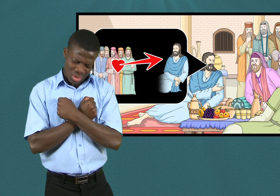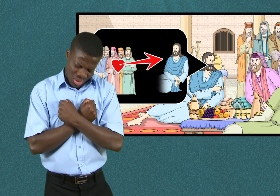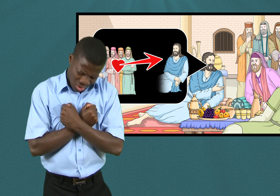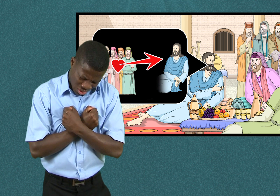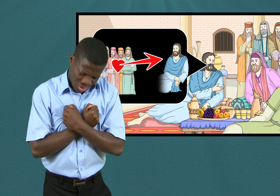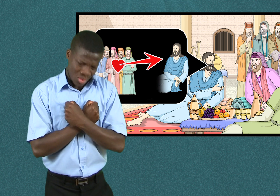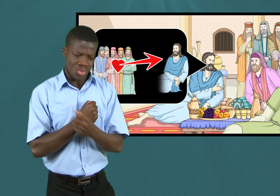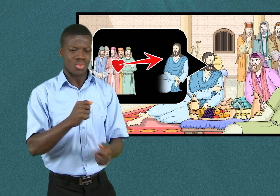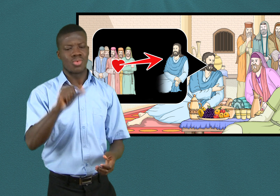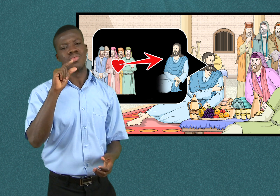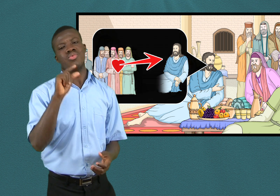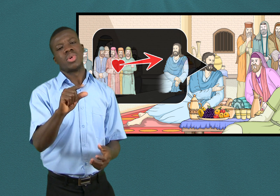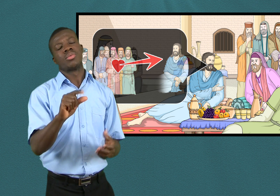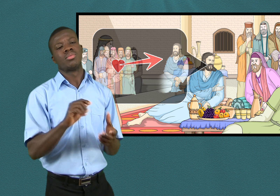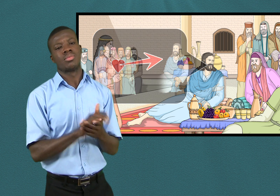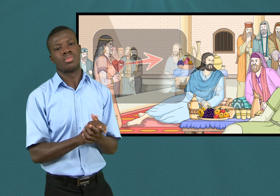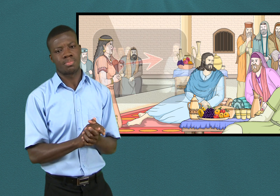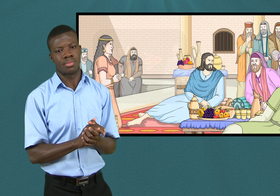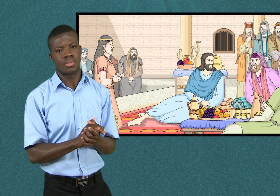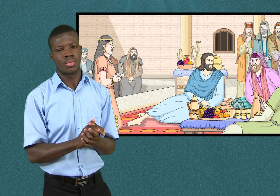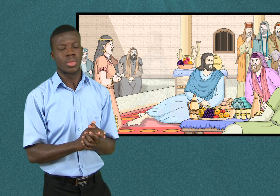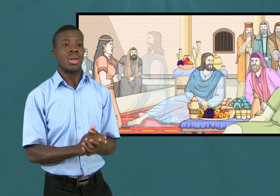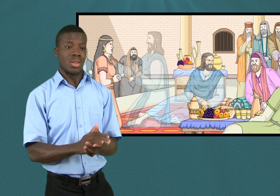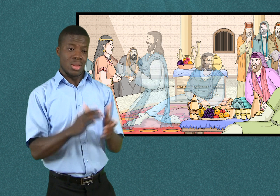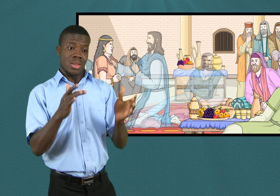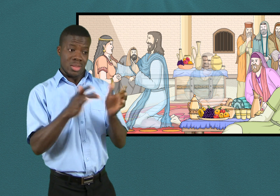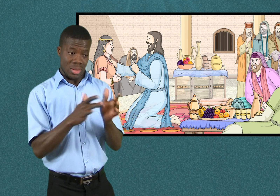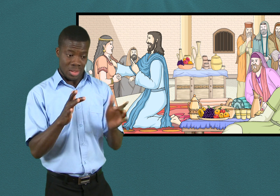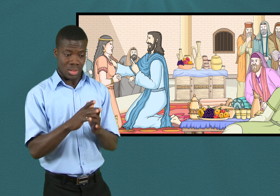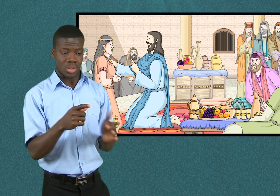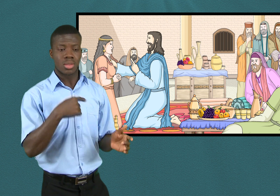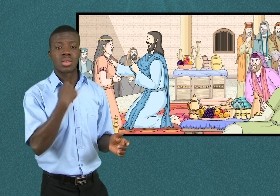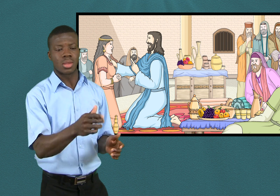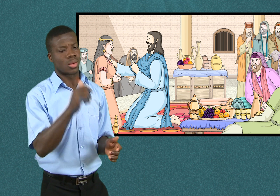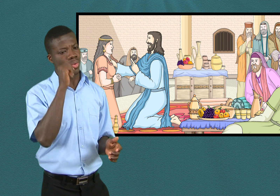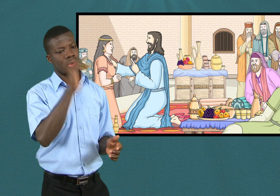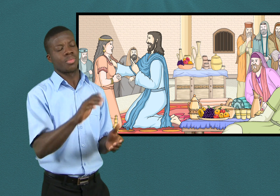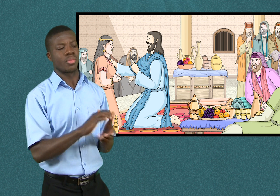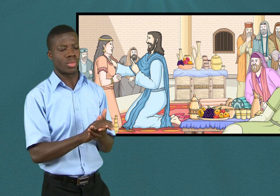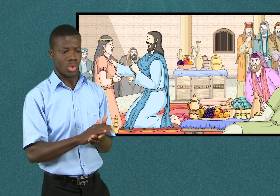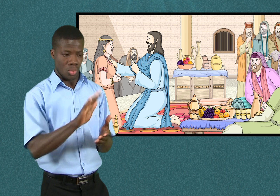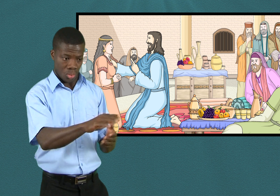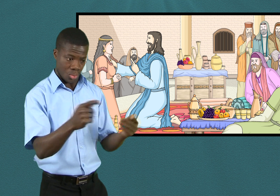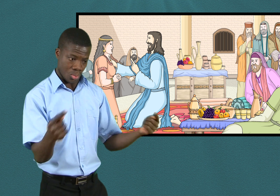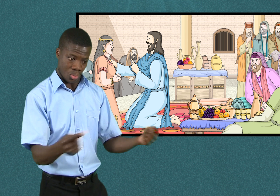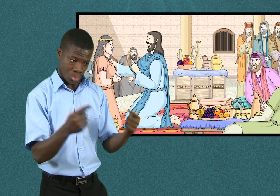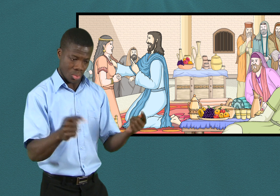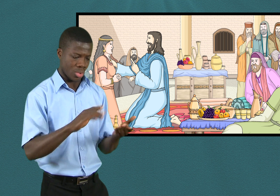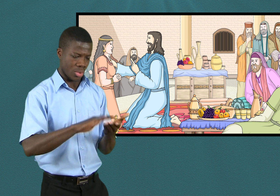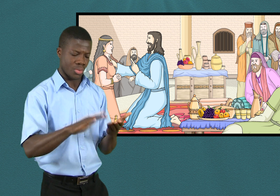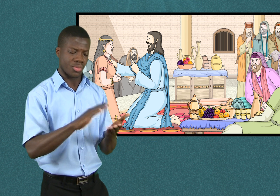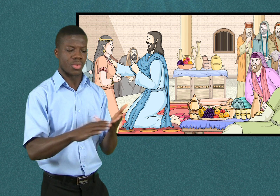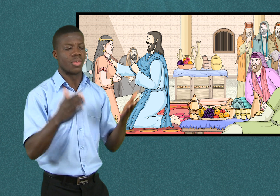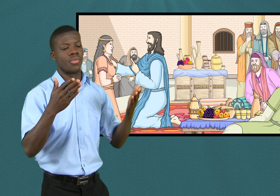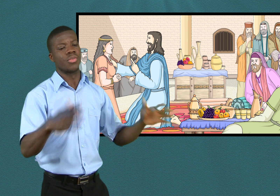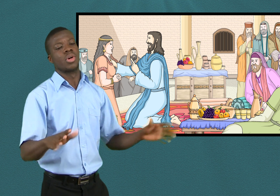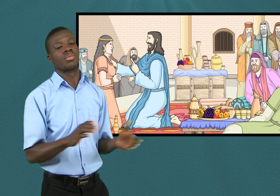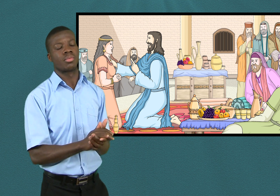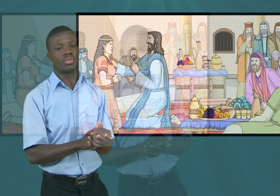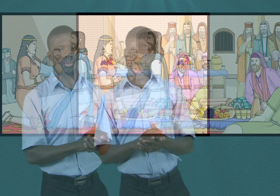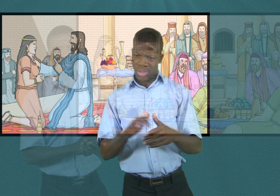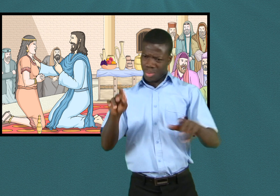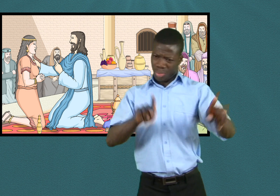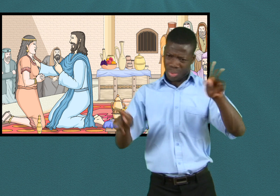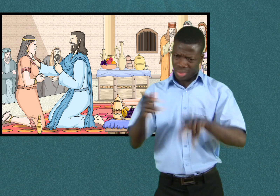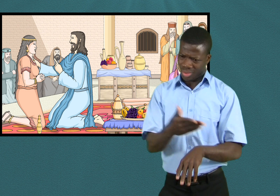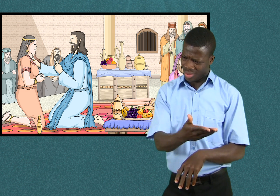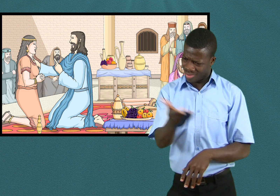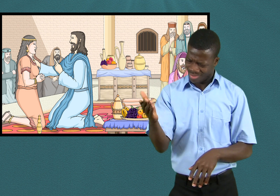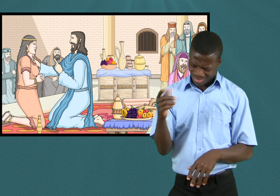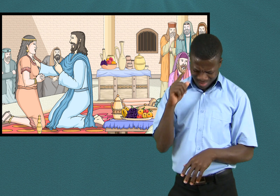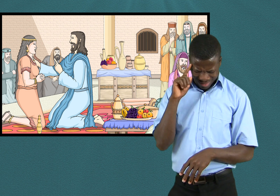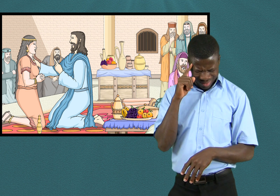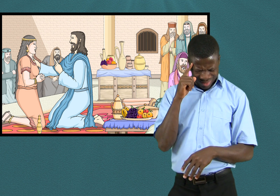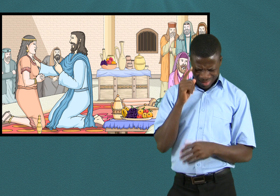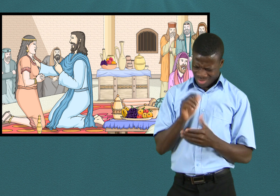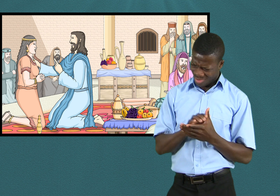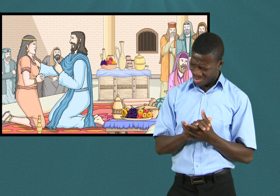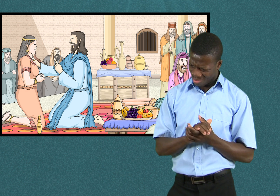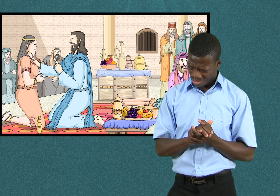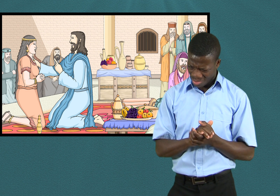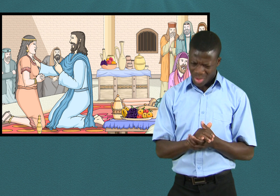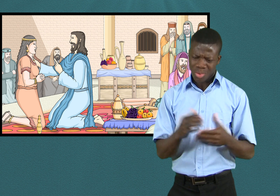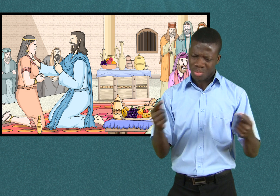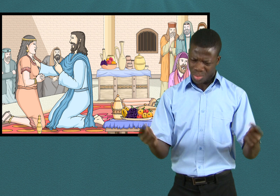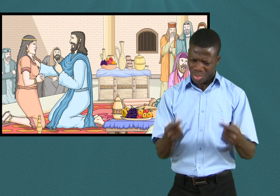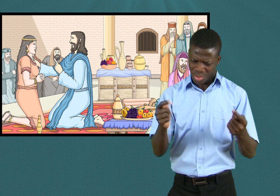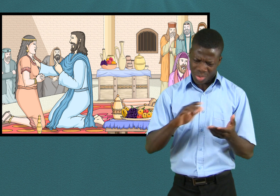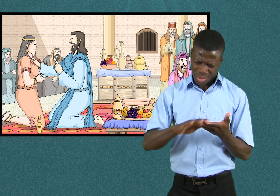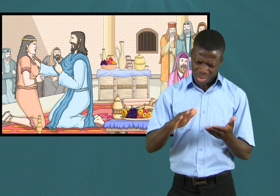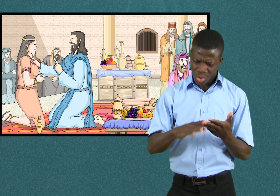Then Jesus said to her, “Your sins are forgiven.”